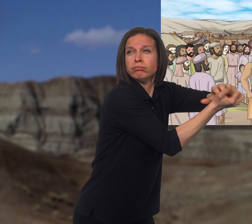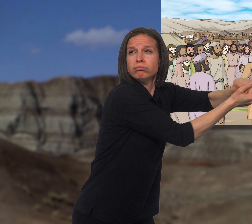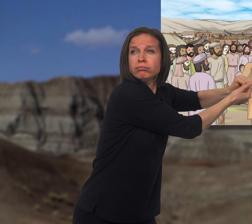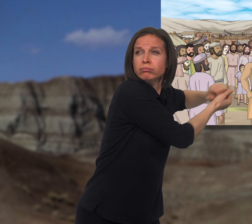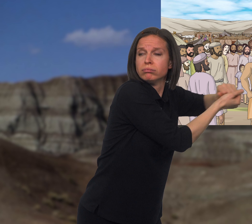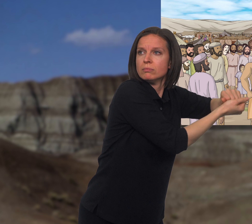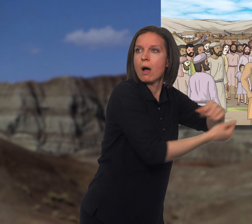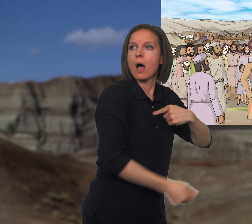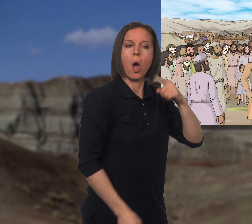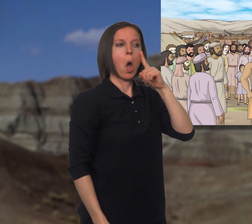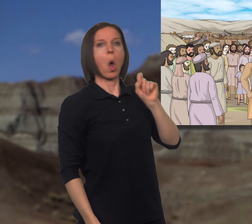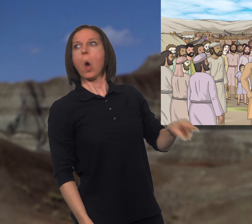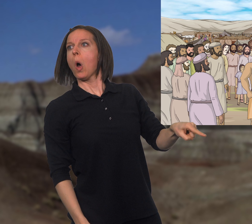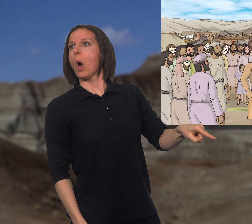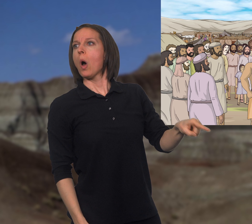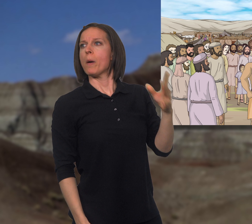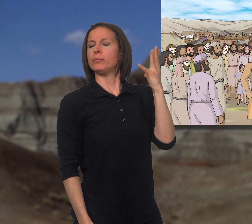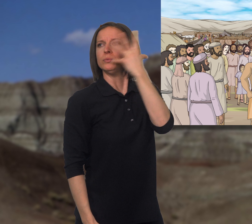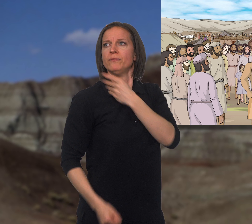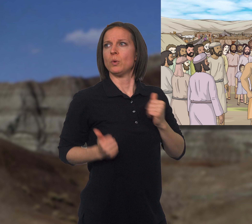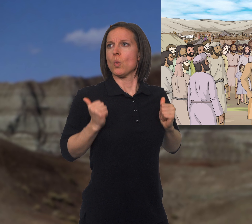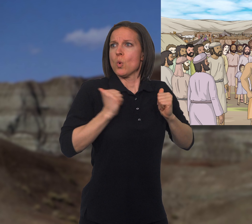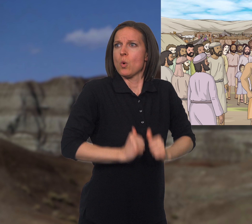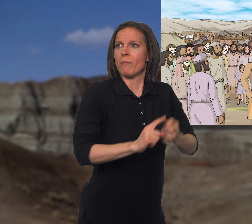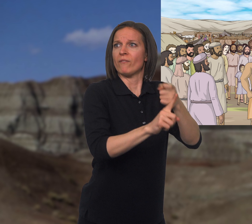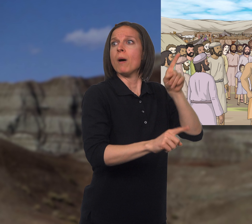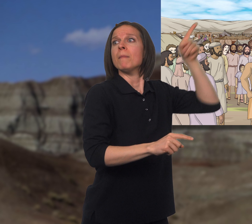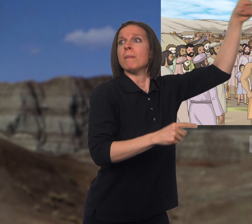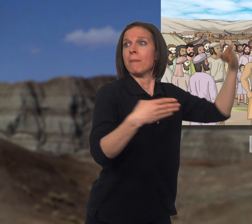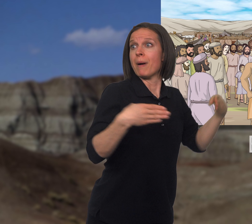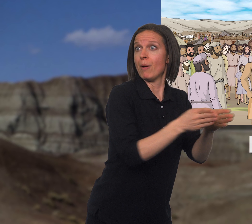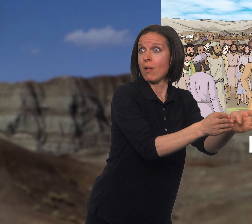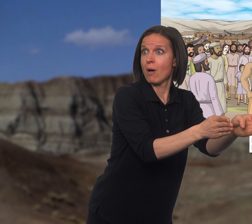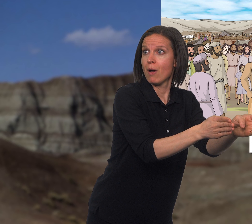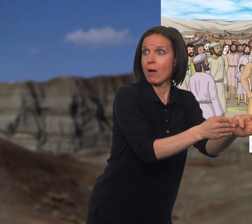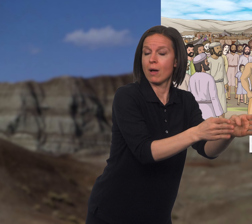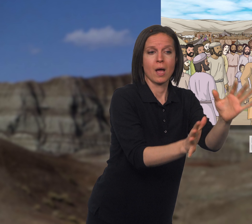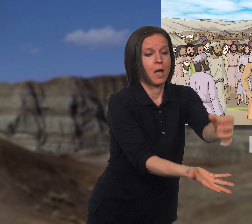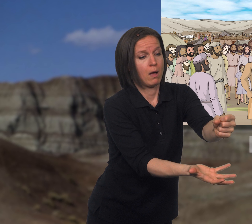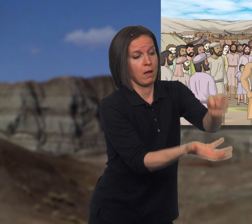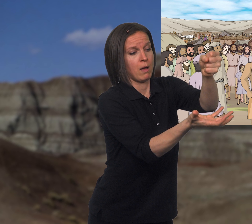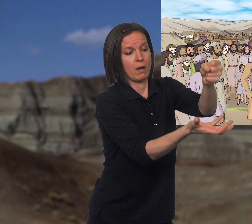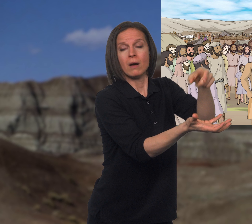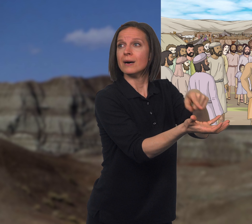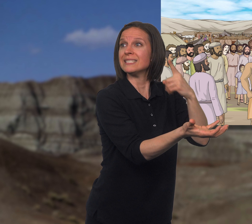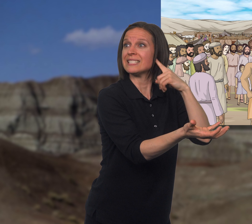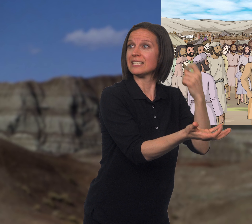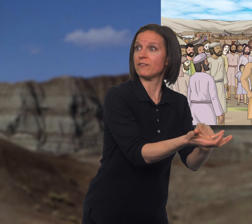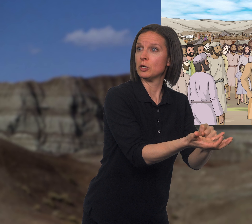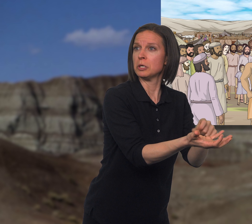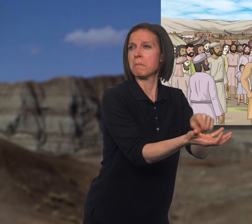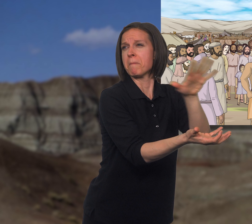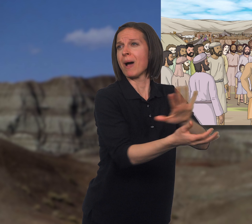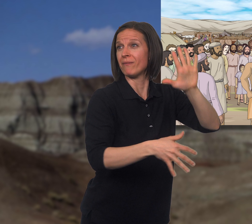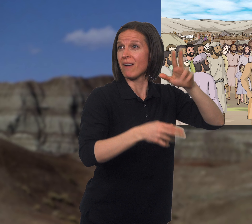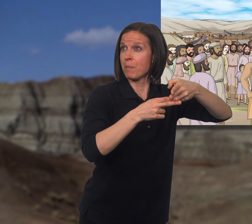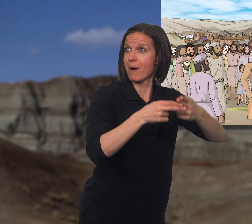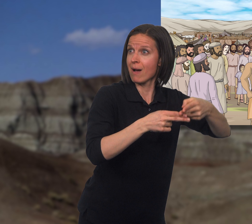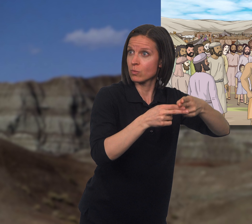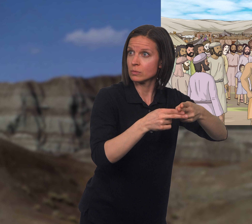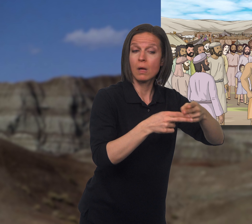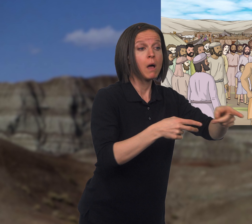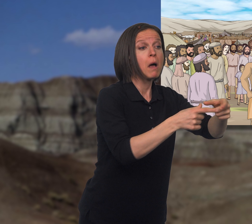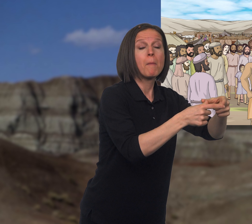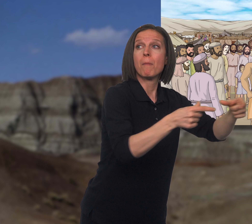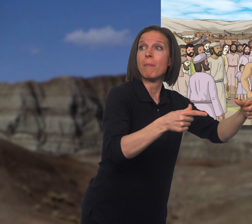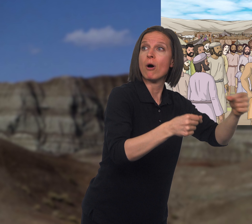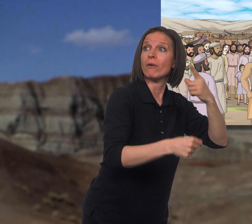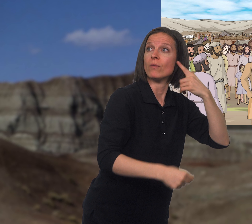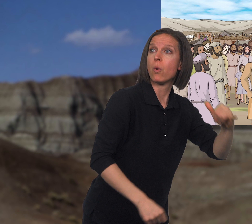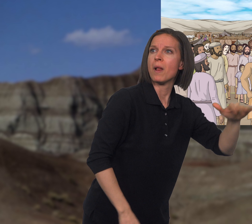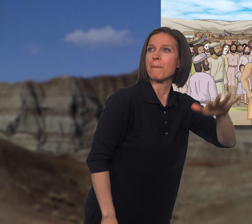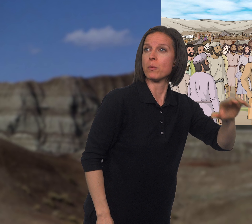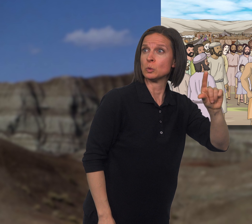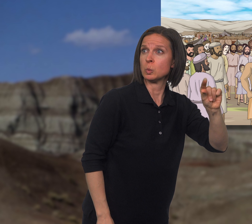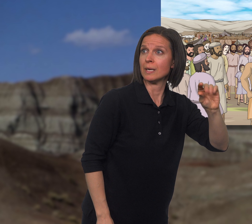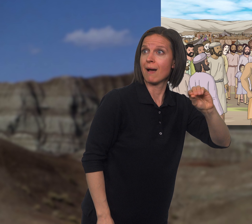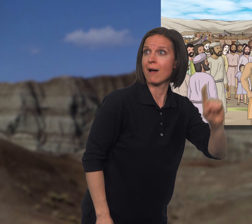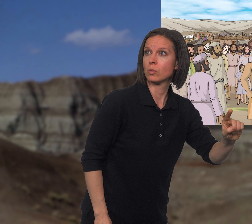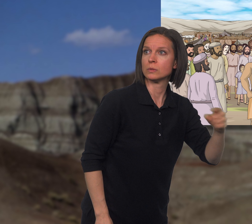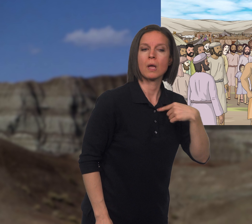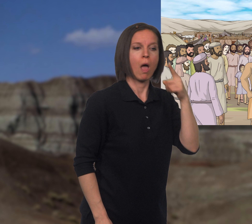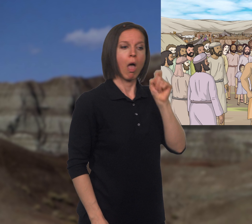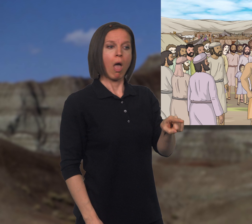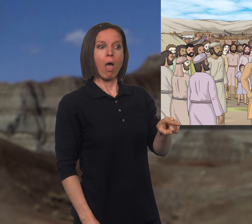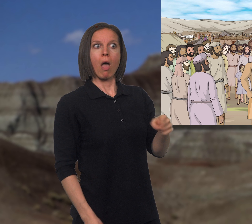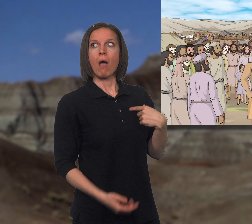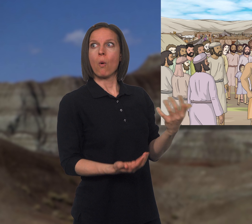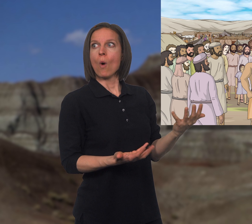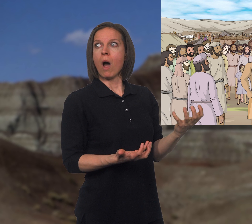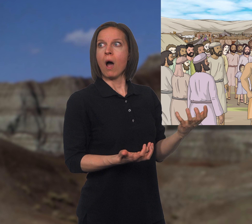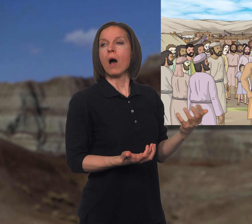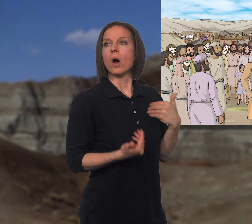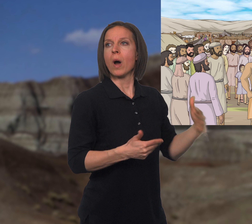“It is true,” Achan replied, “I have sinned against the LORD, the God of Israel.